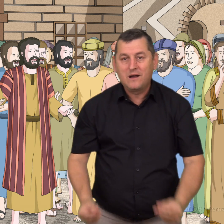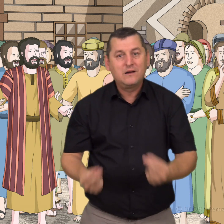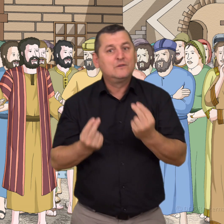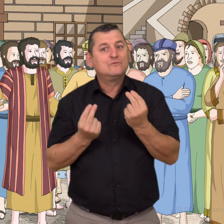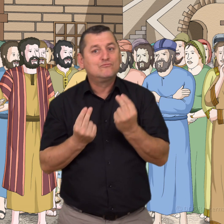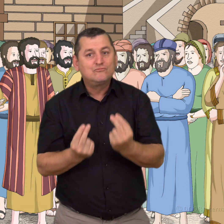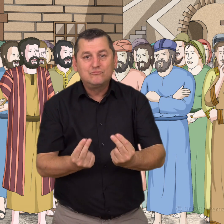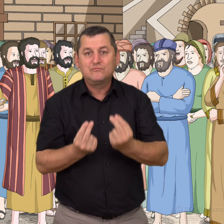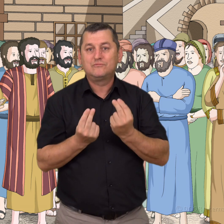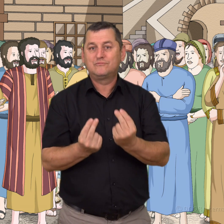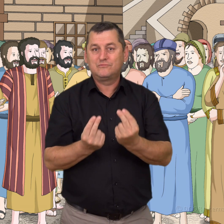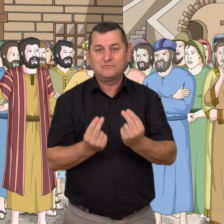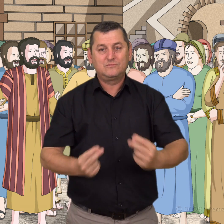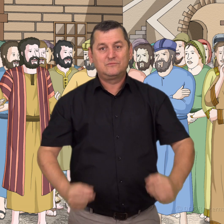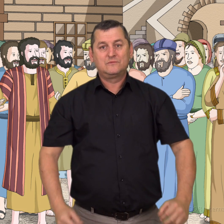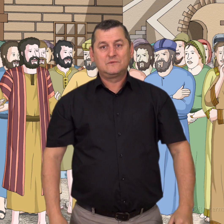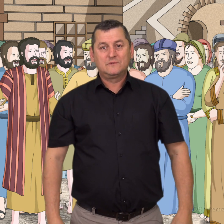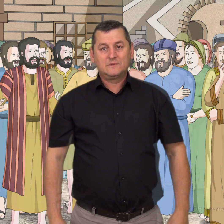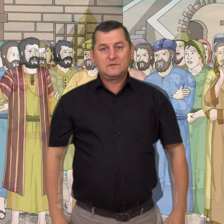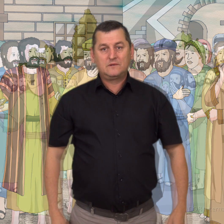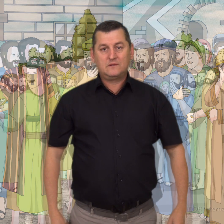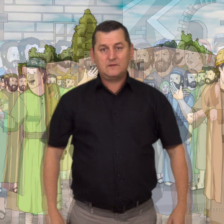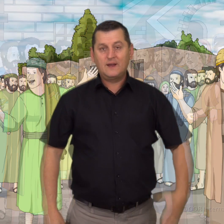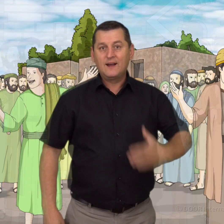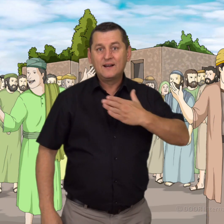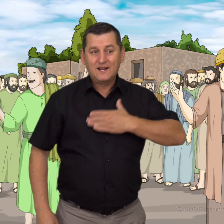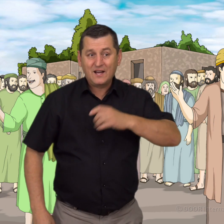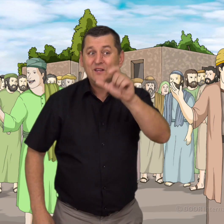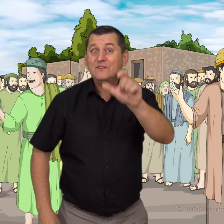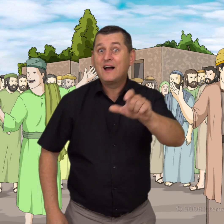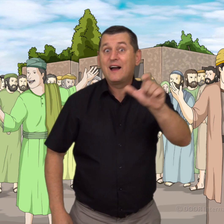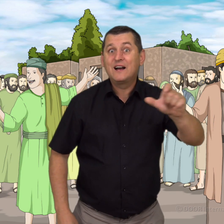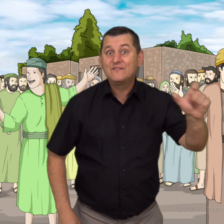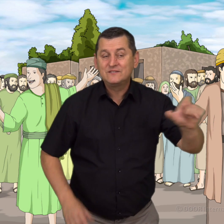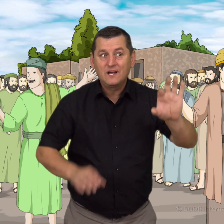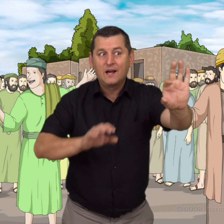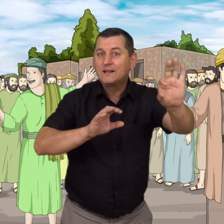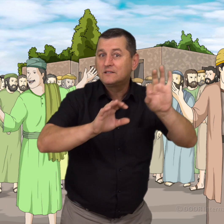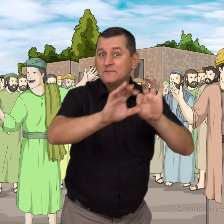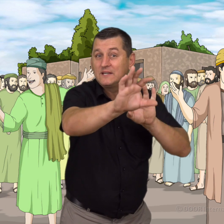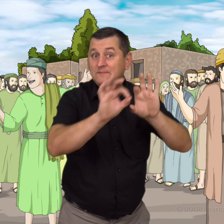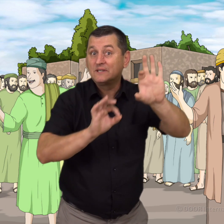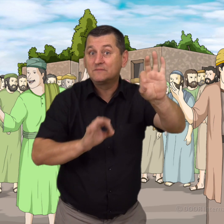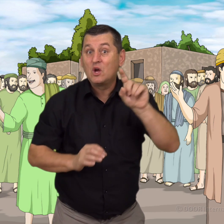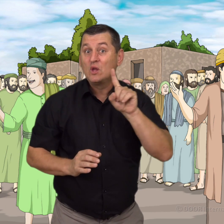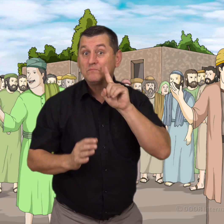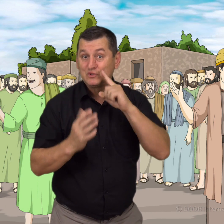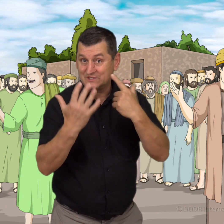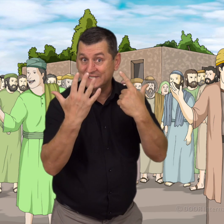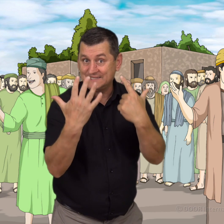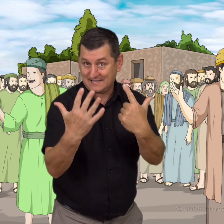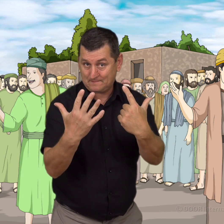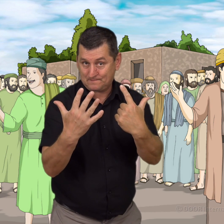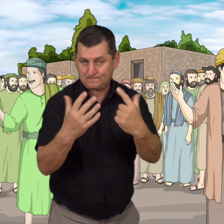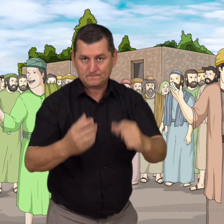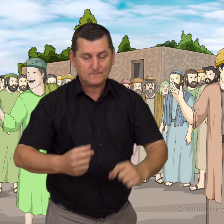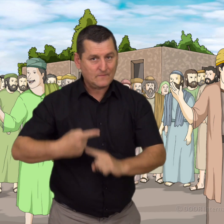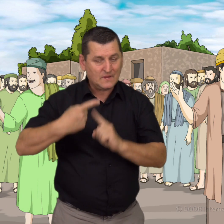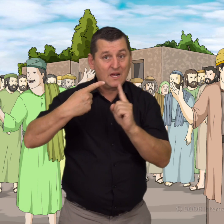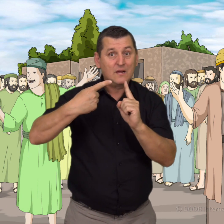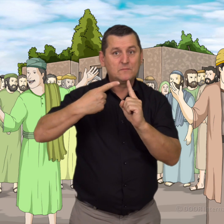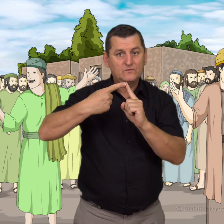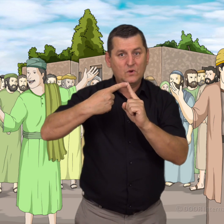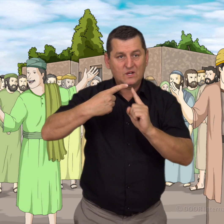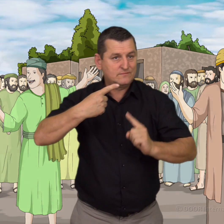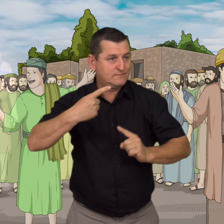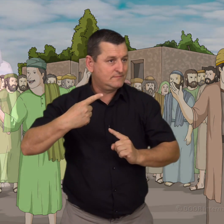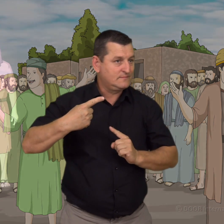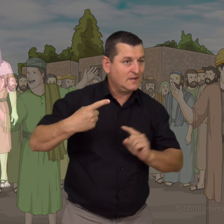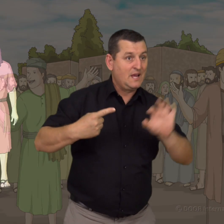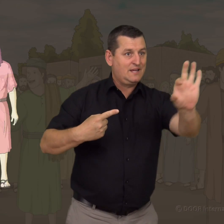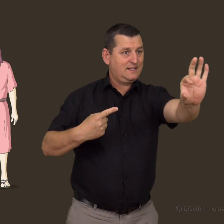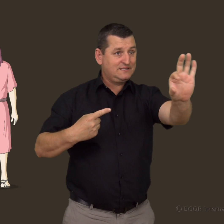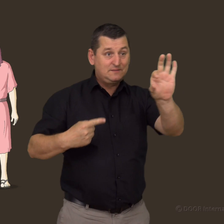This proposal pleased the whole group.